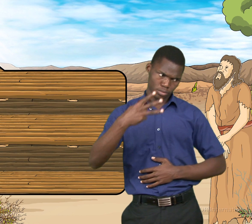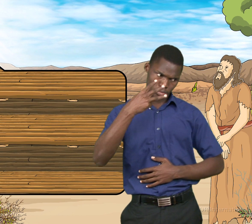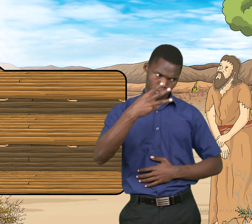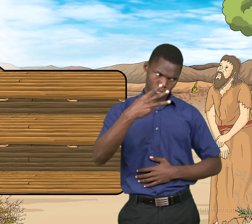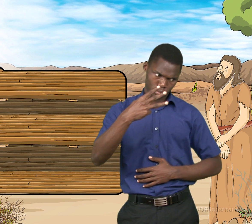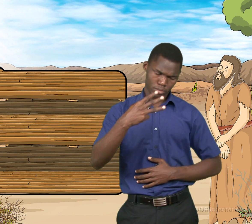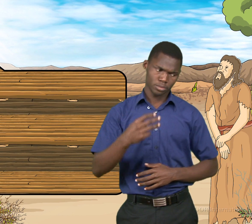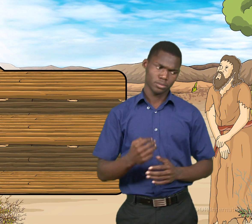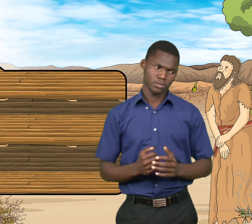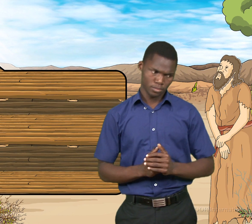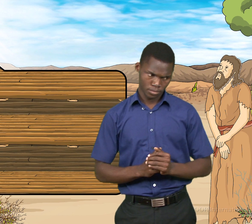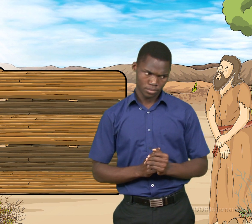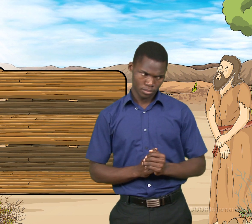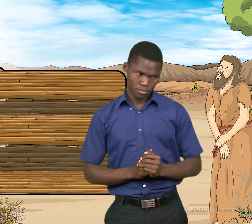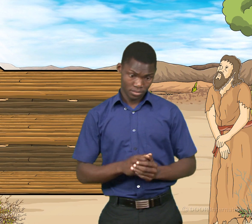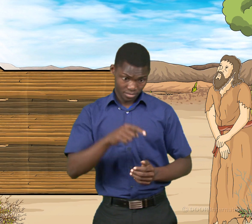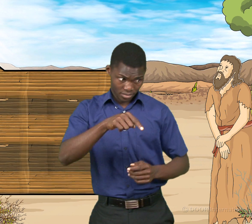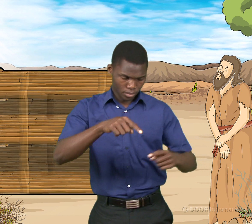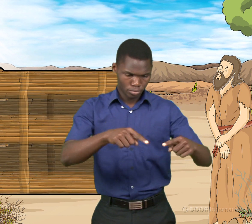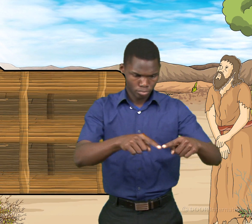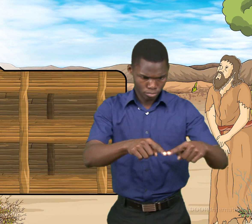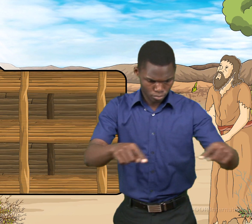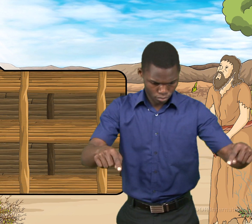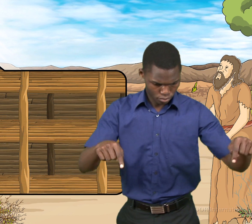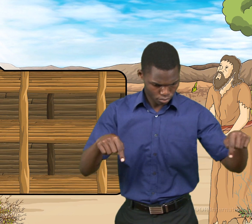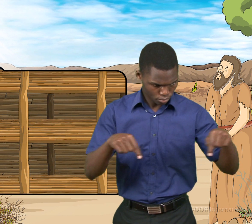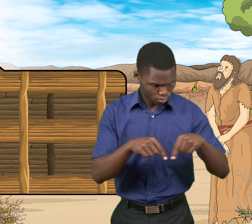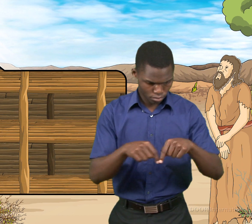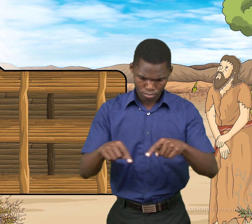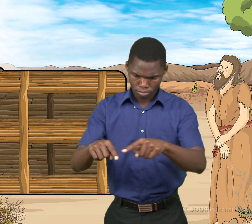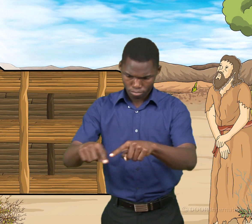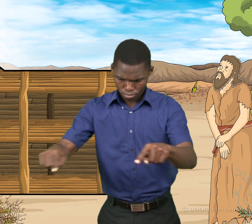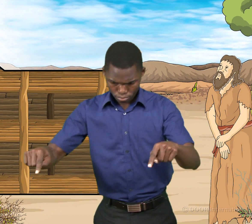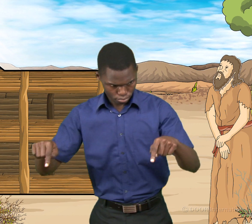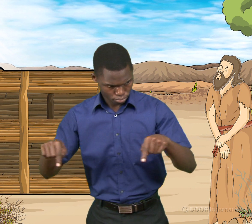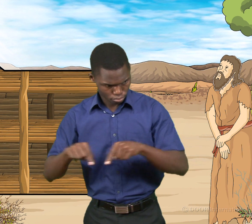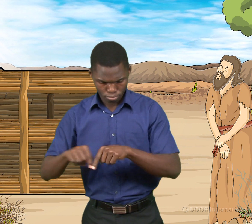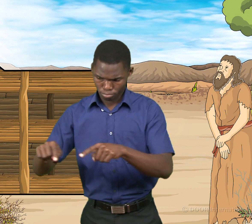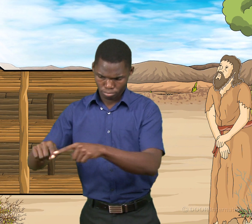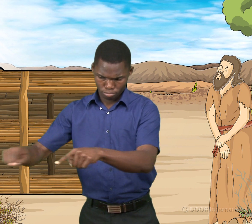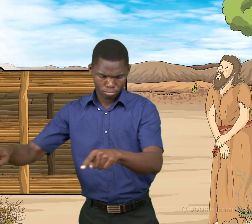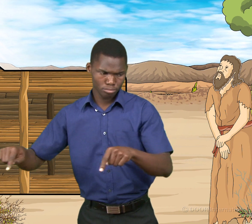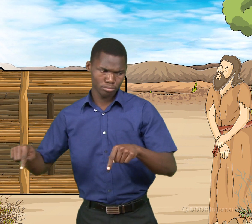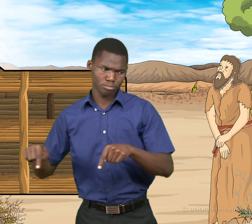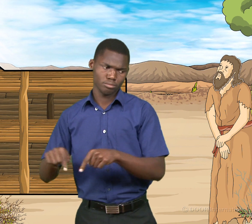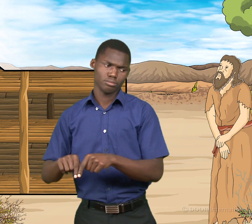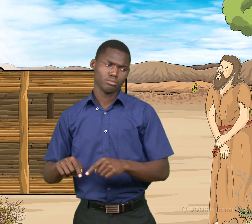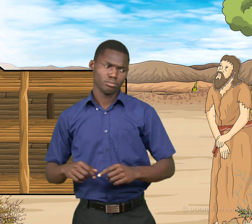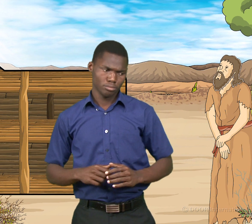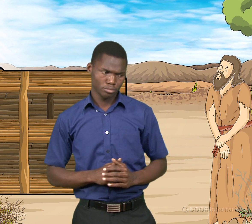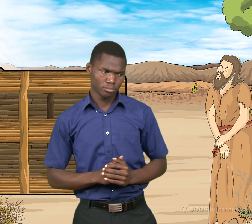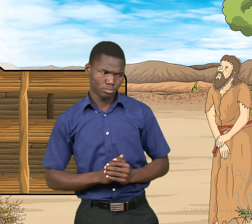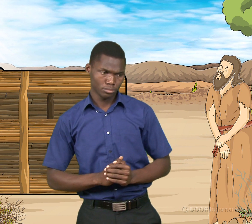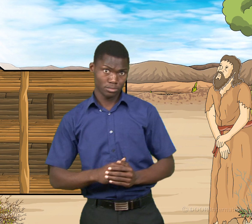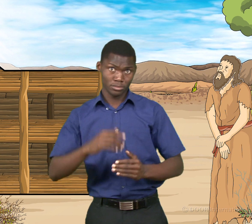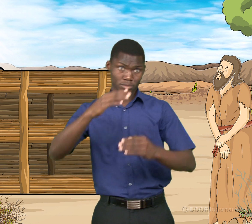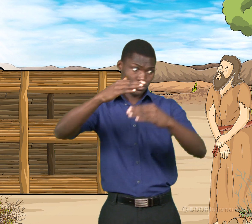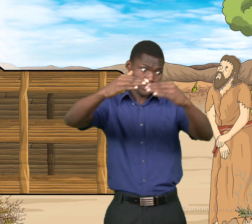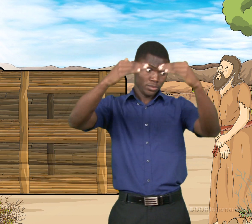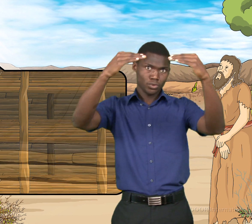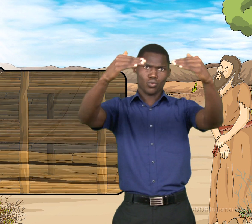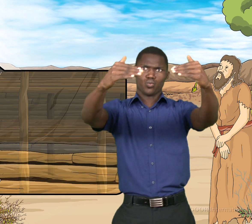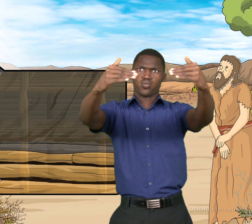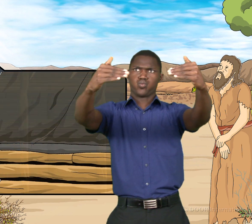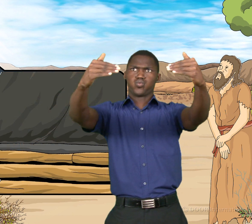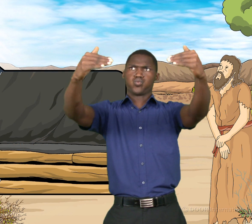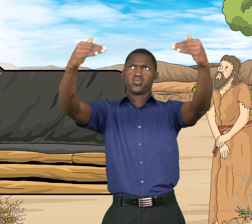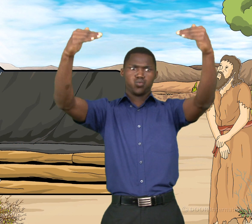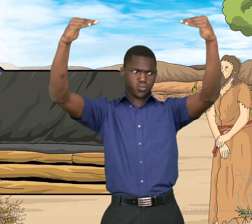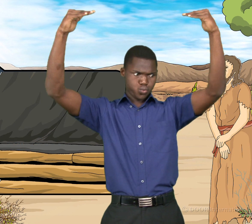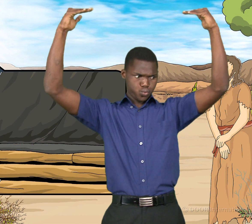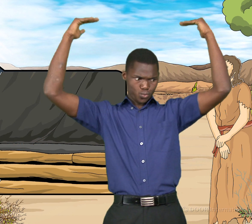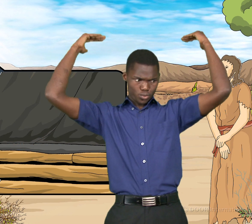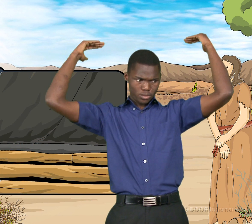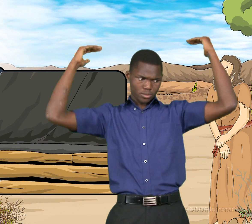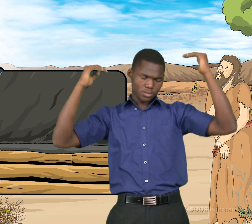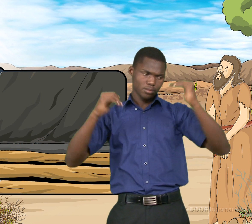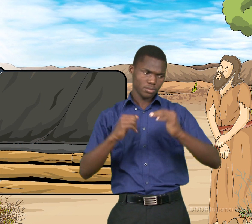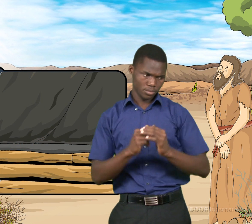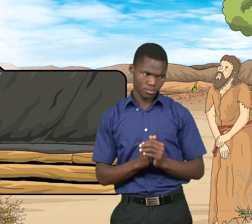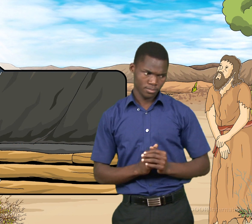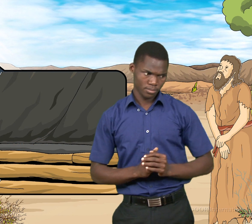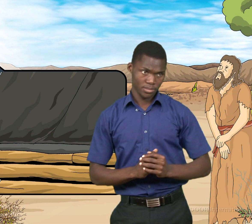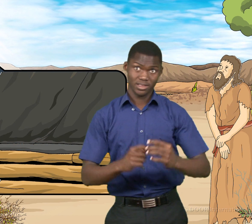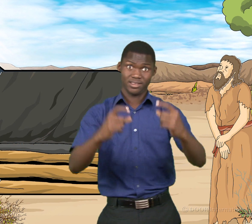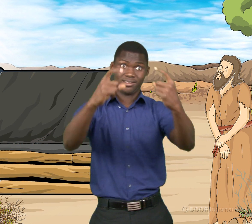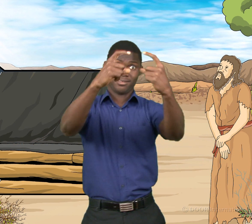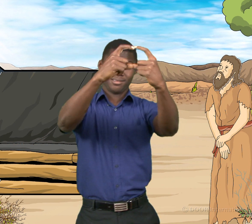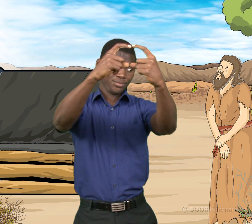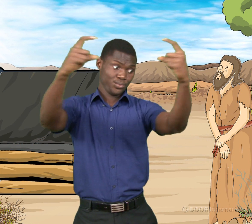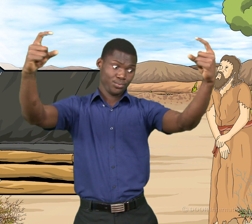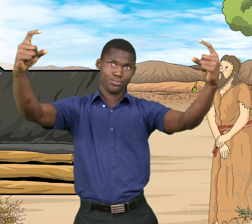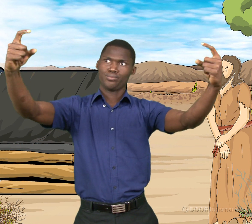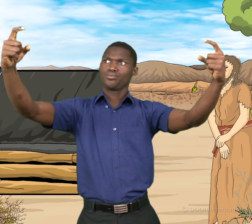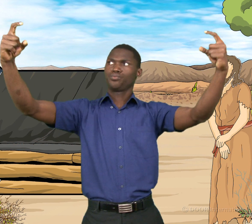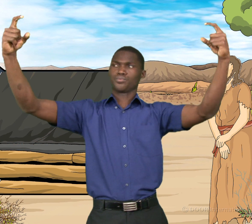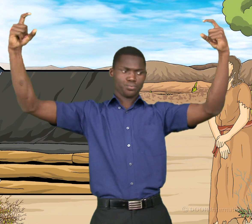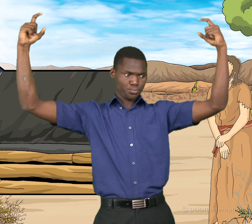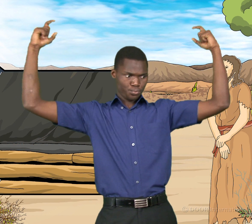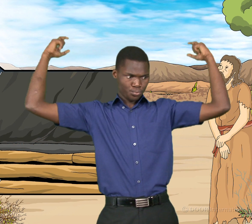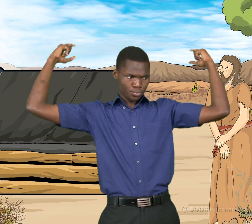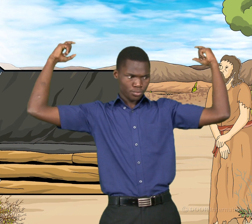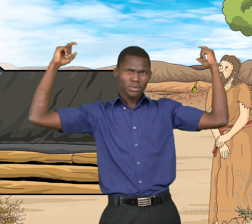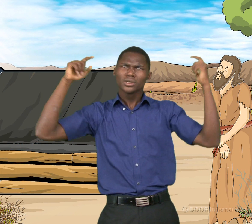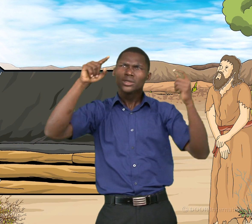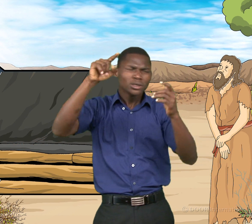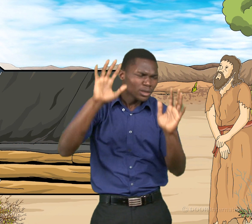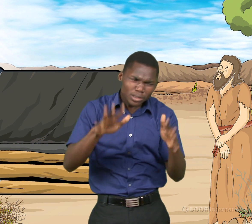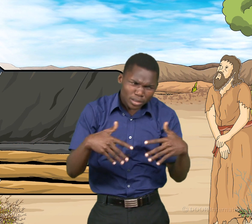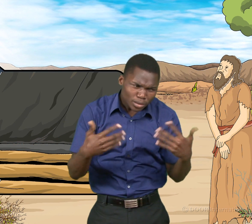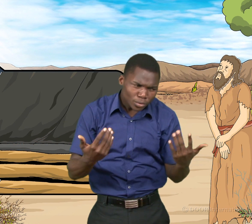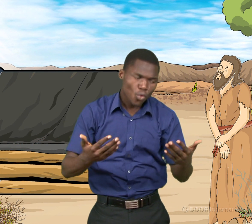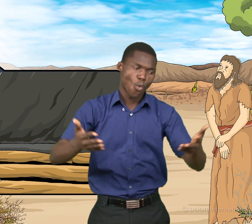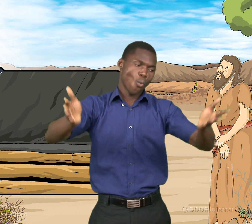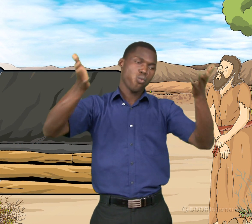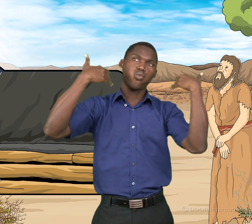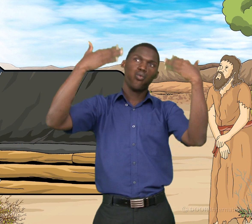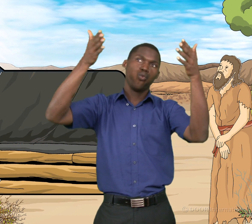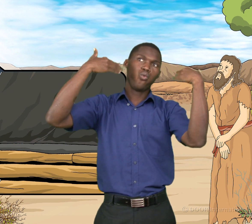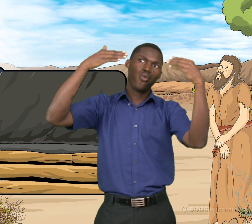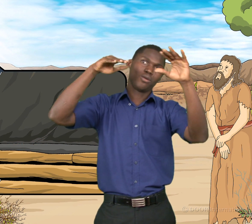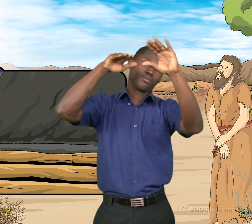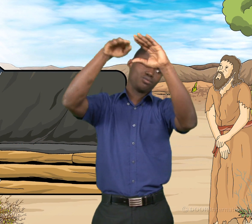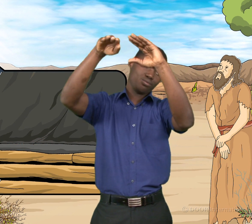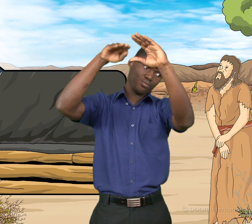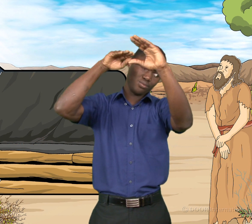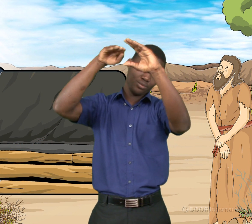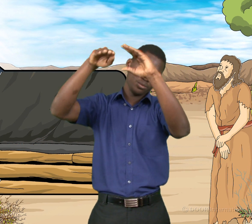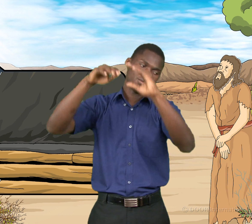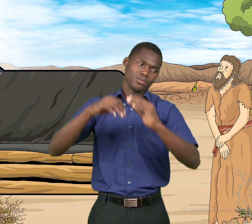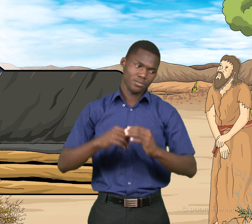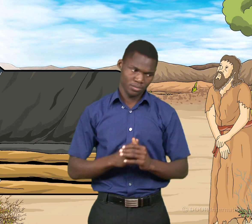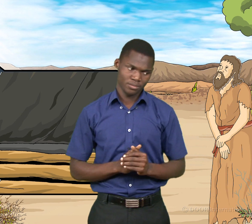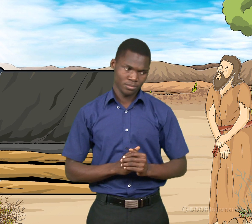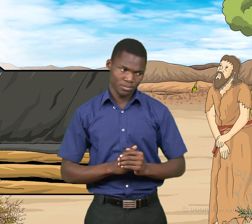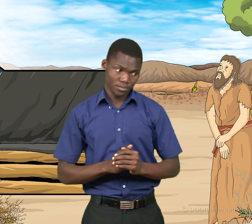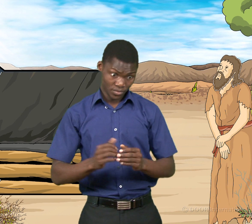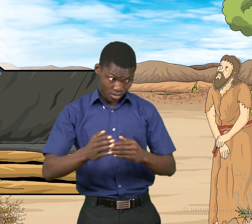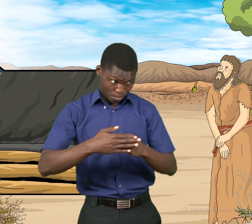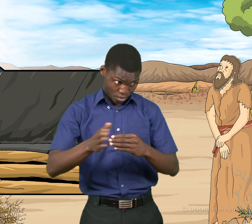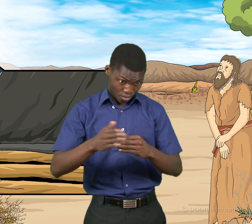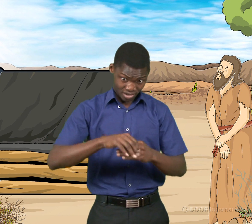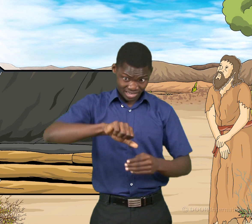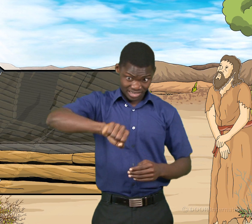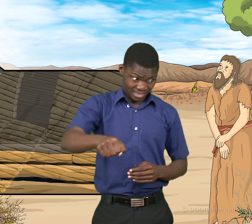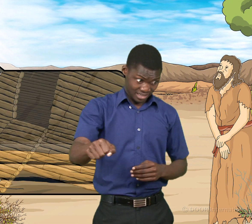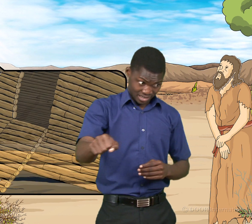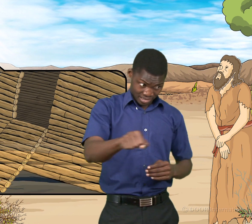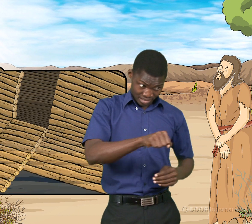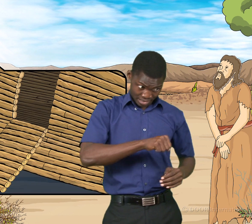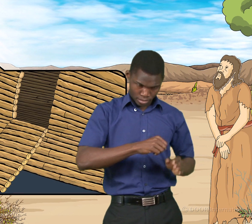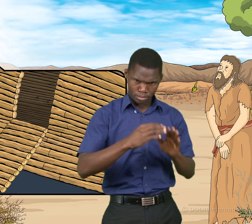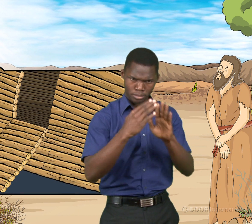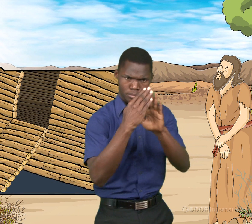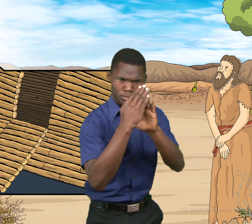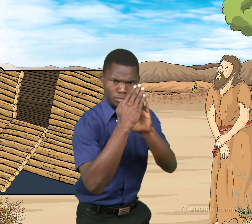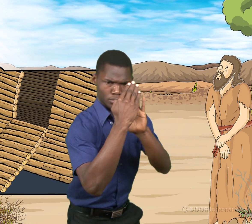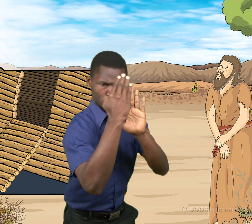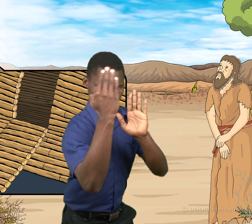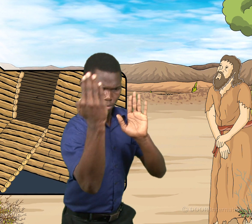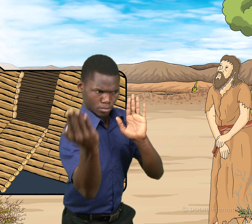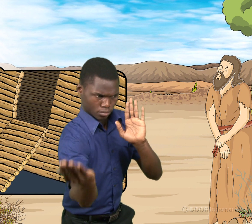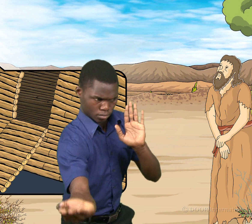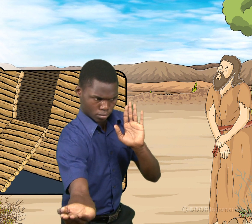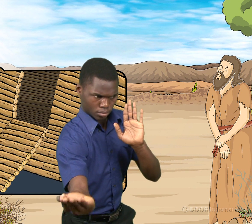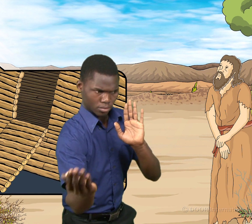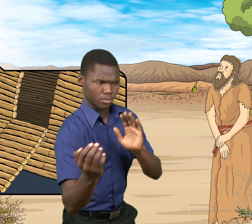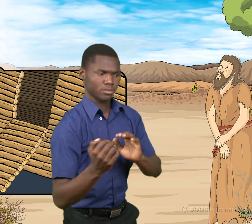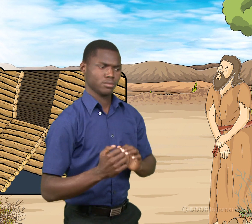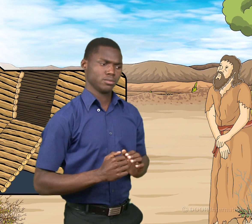make rooms in the ark and coat it with pitch inside and out. And this is how you are to build it: The ark is to be 300 cubits long, 50 cubits wide, and 30 cubits high.